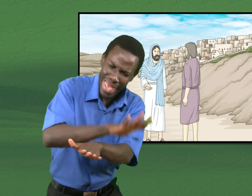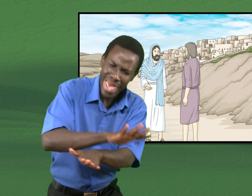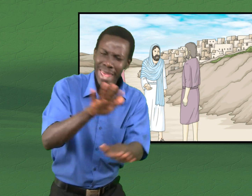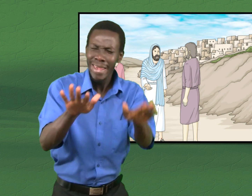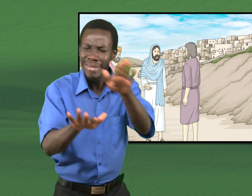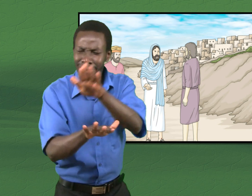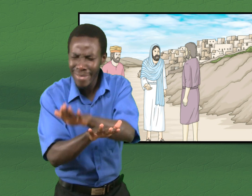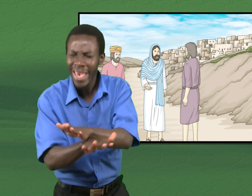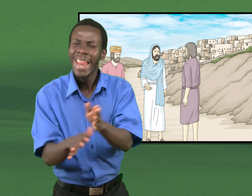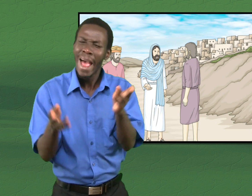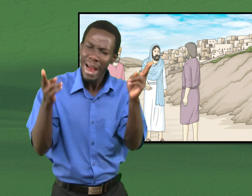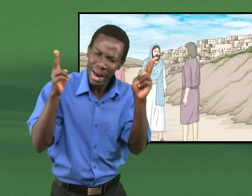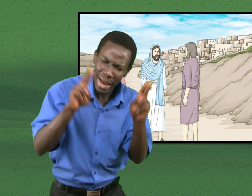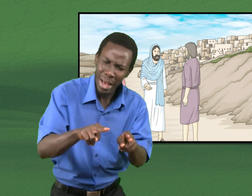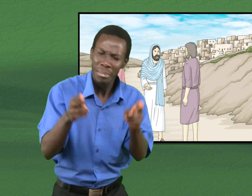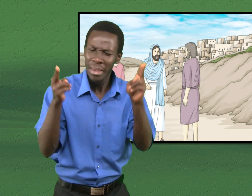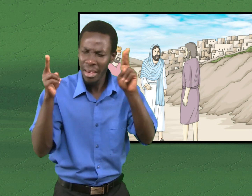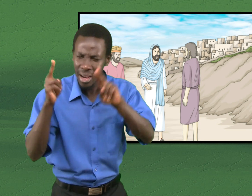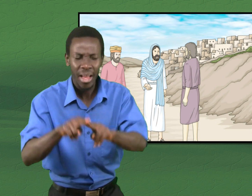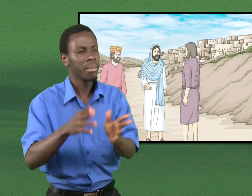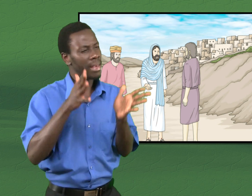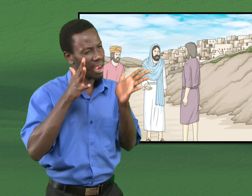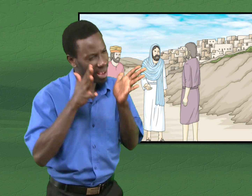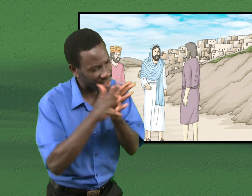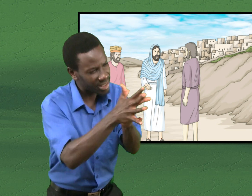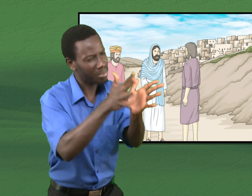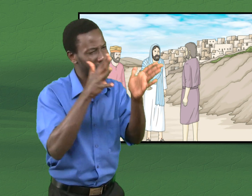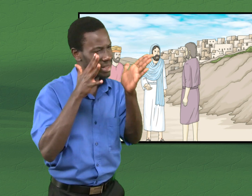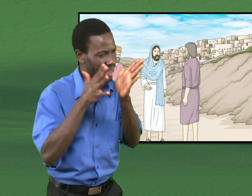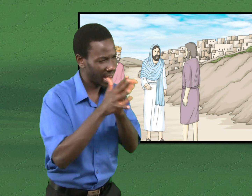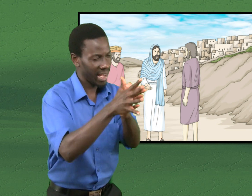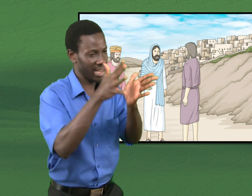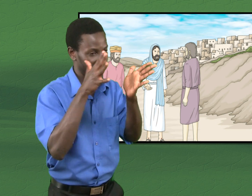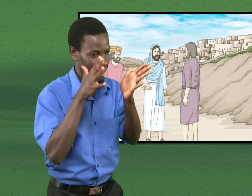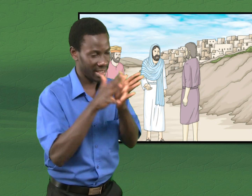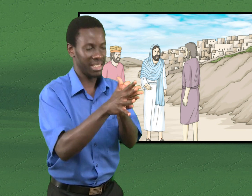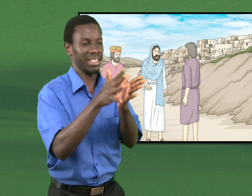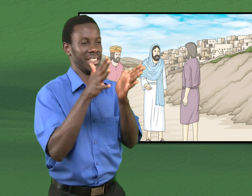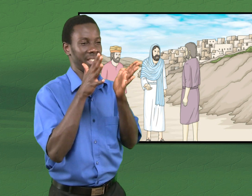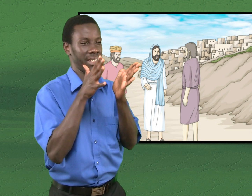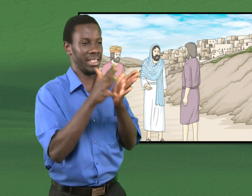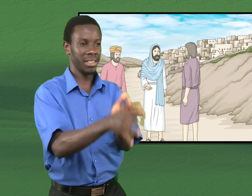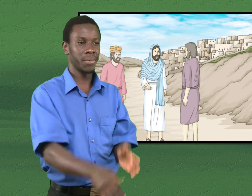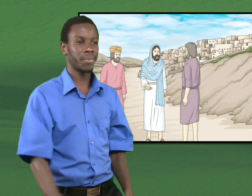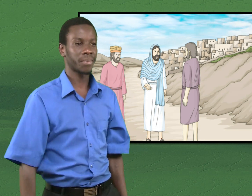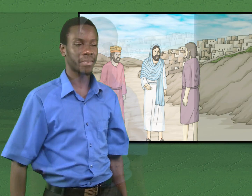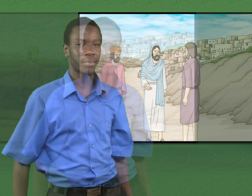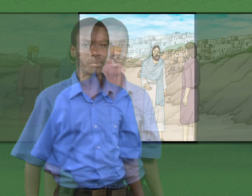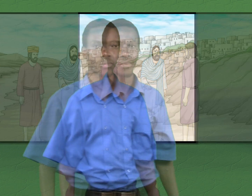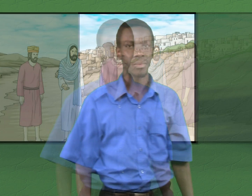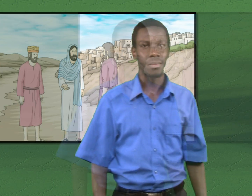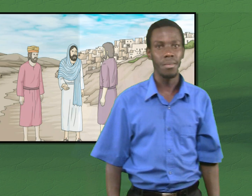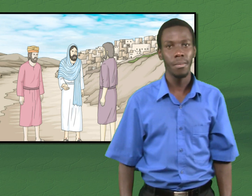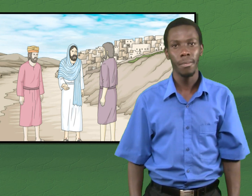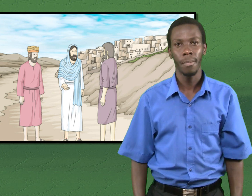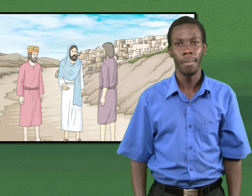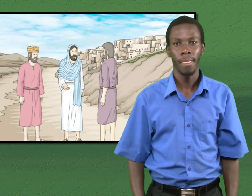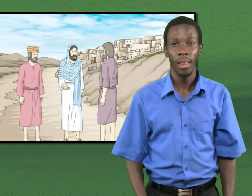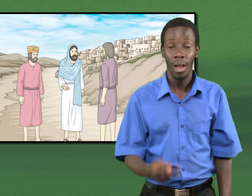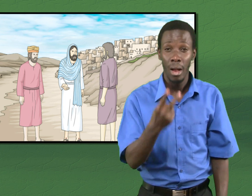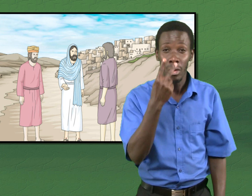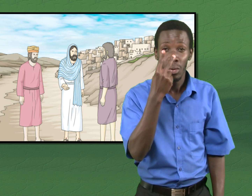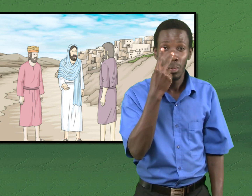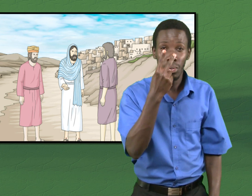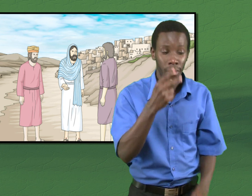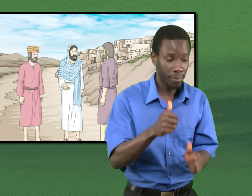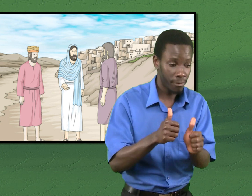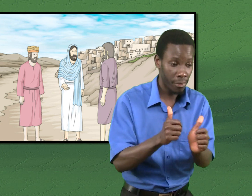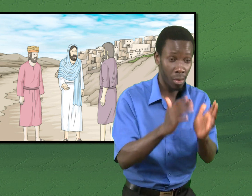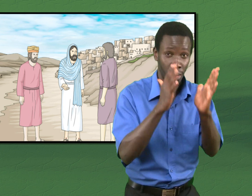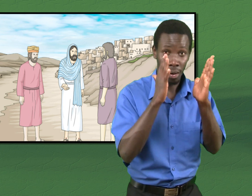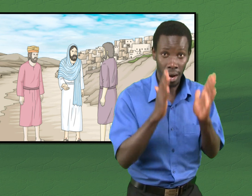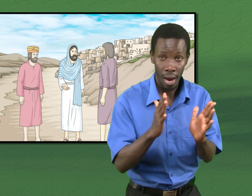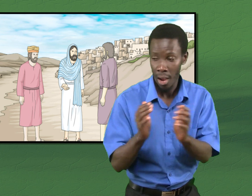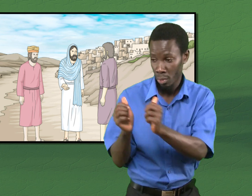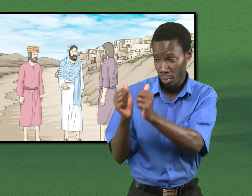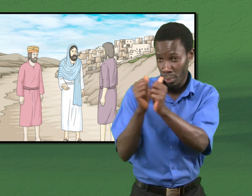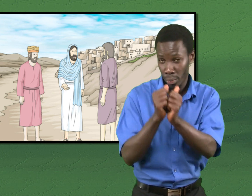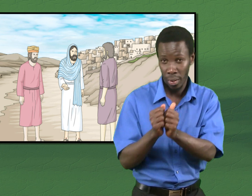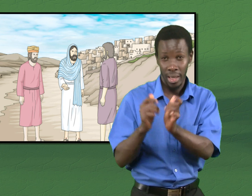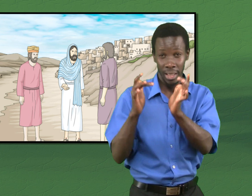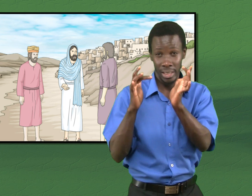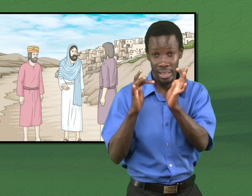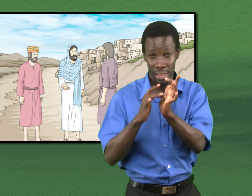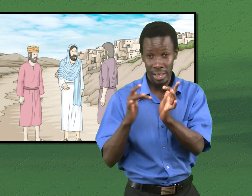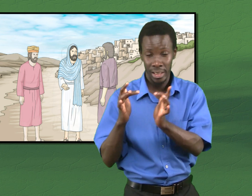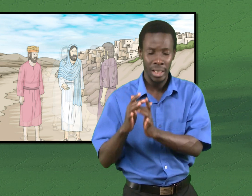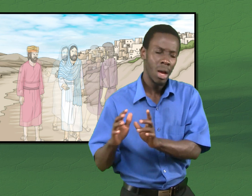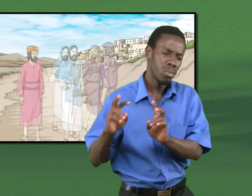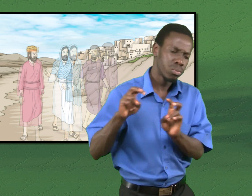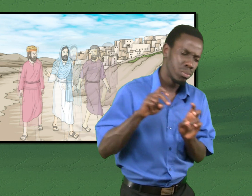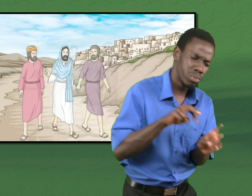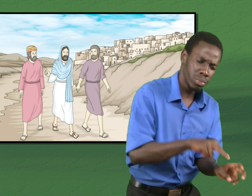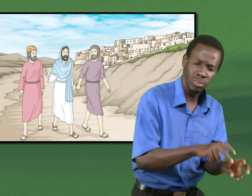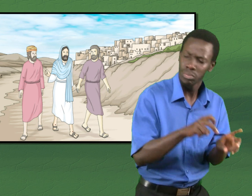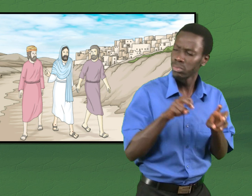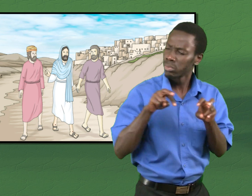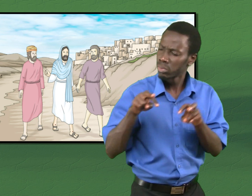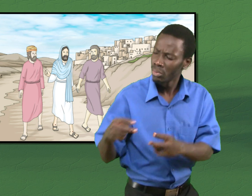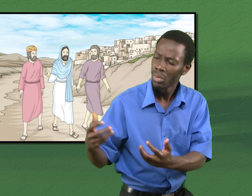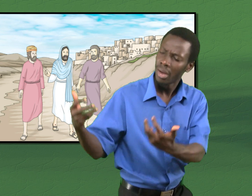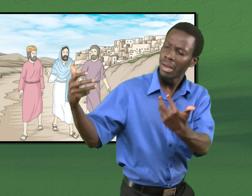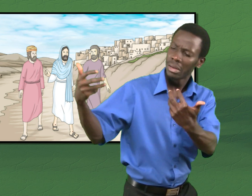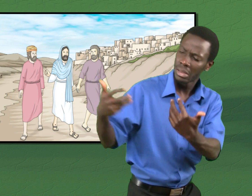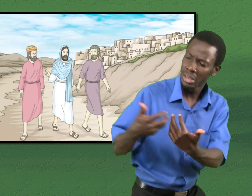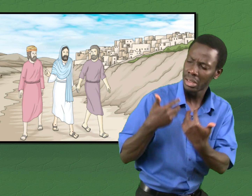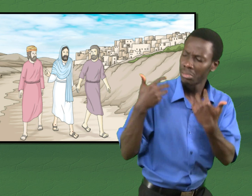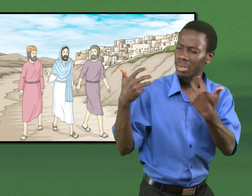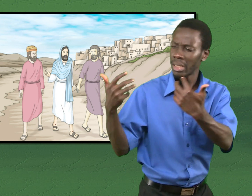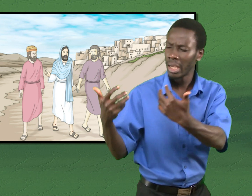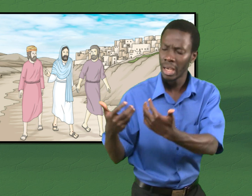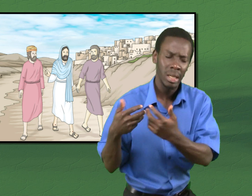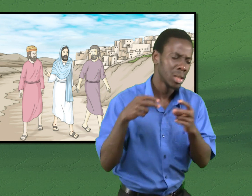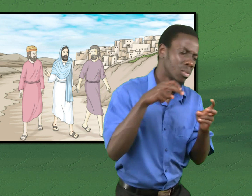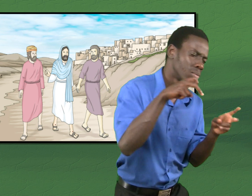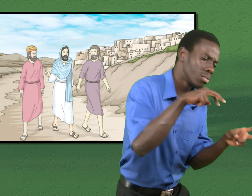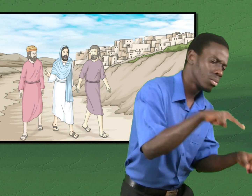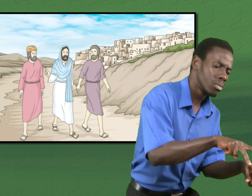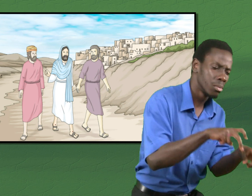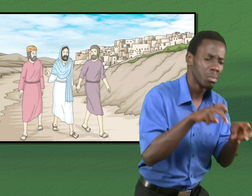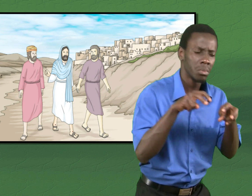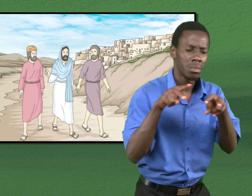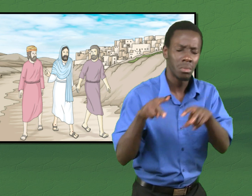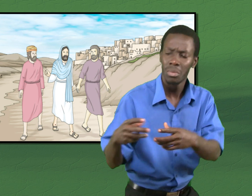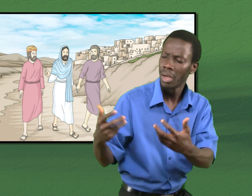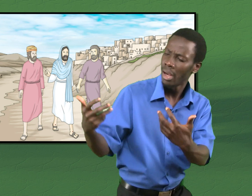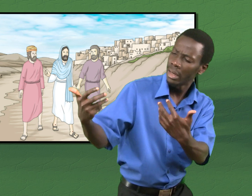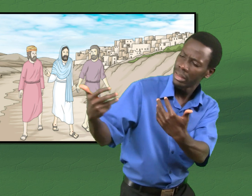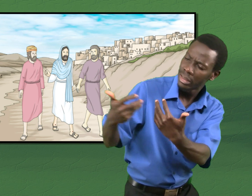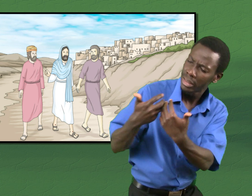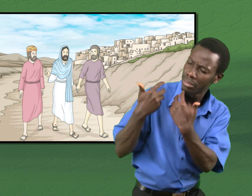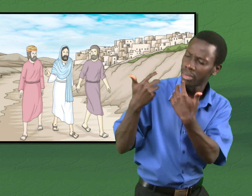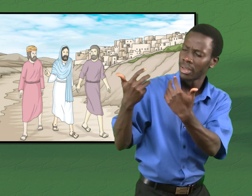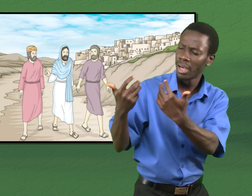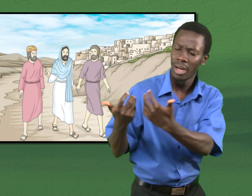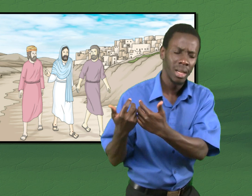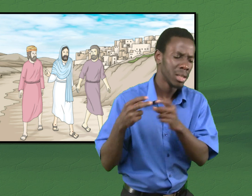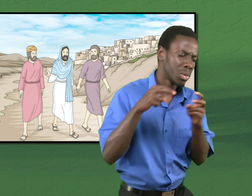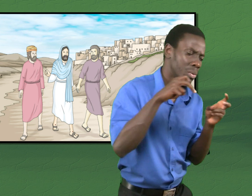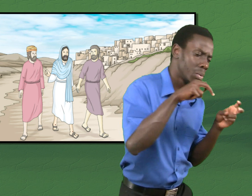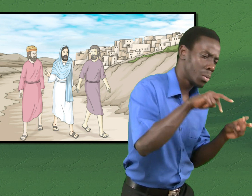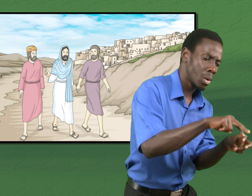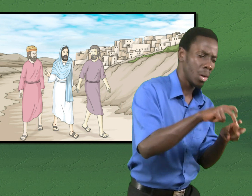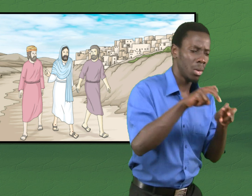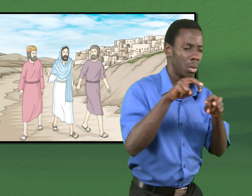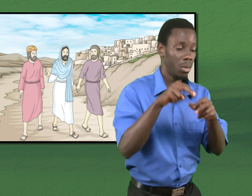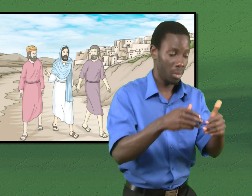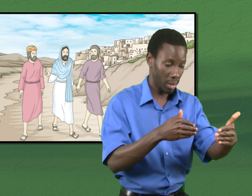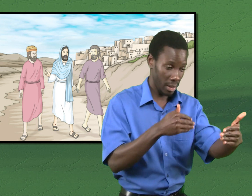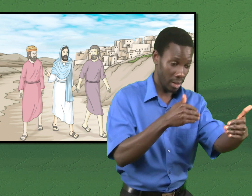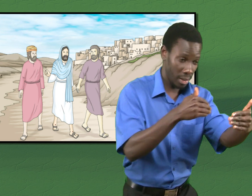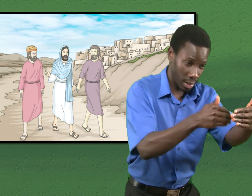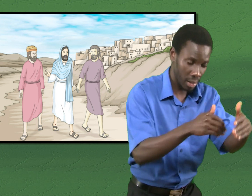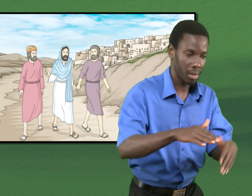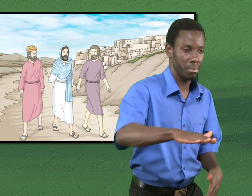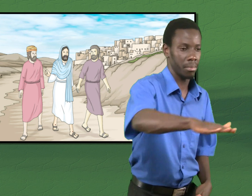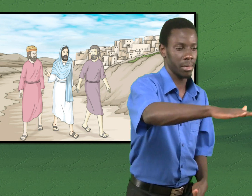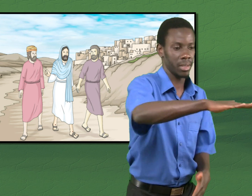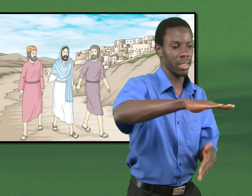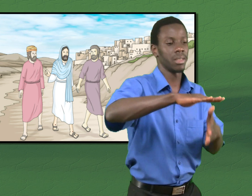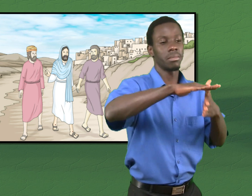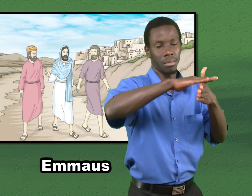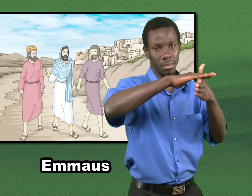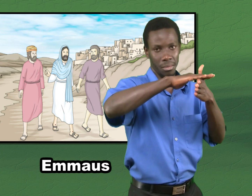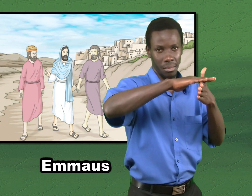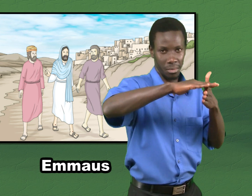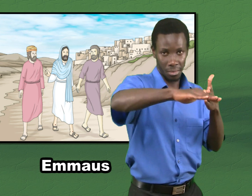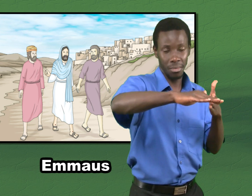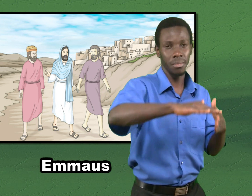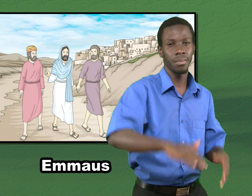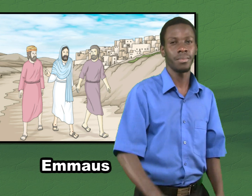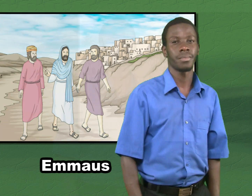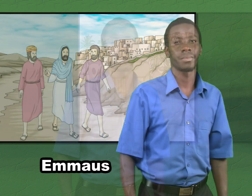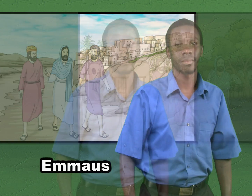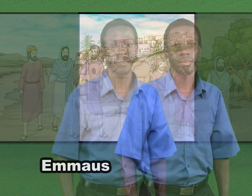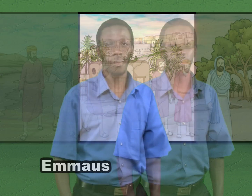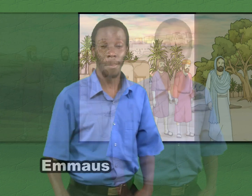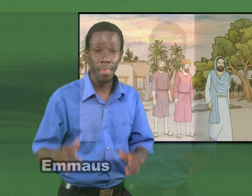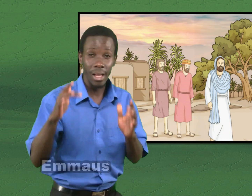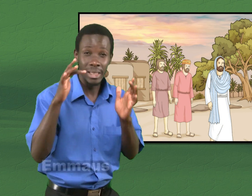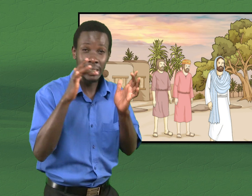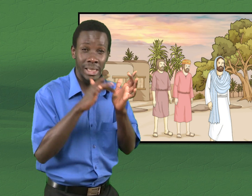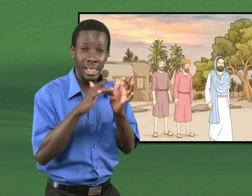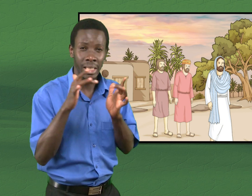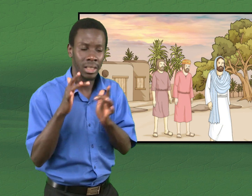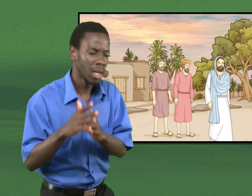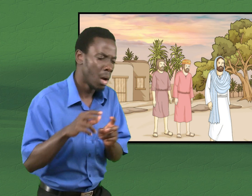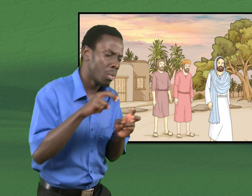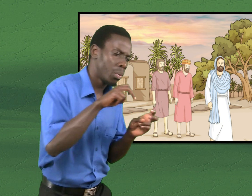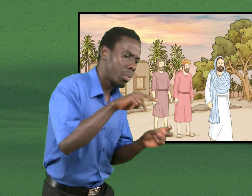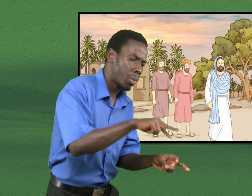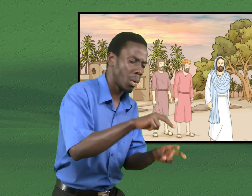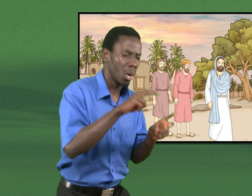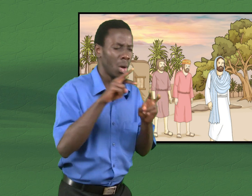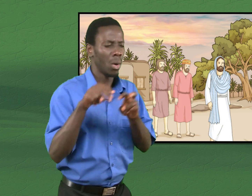As they approached the village where they were headed, He seemed to be going farther.